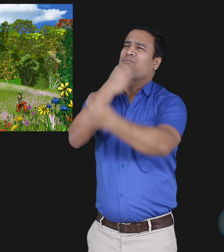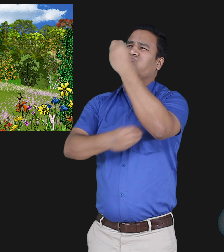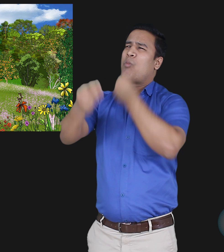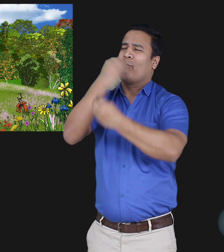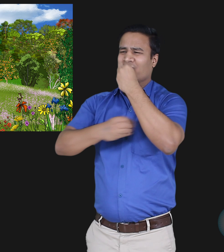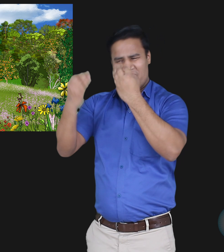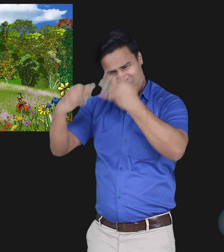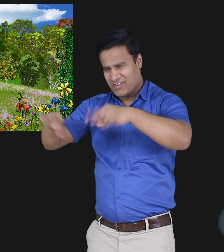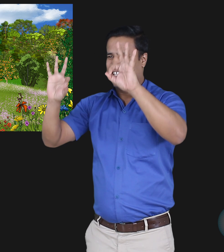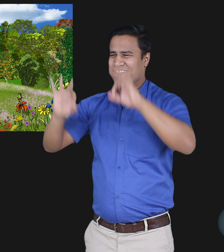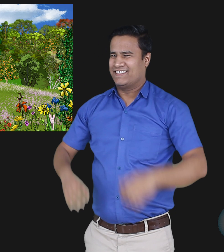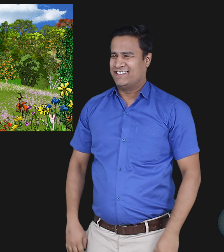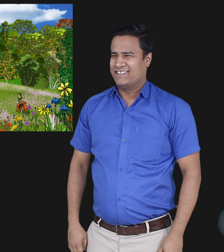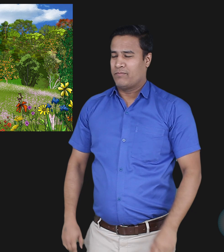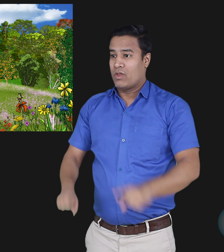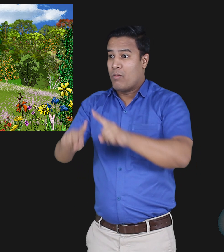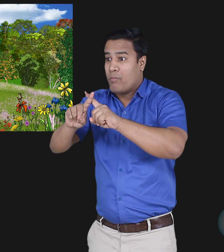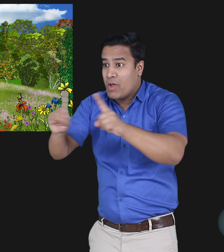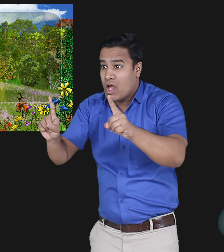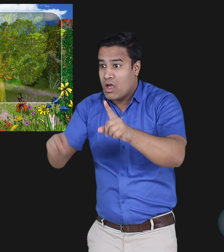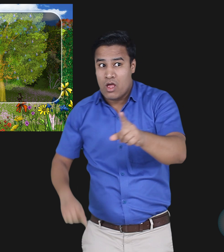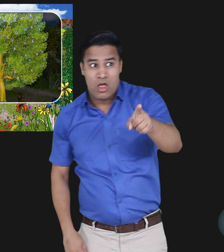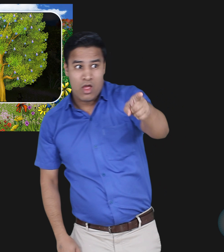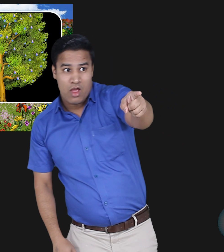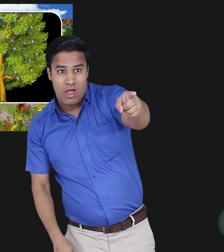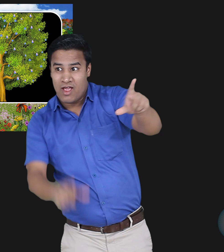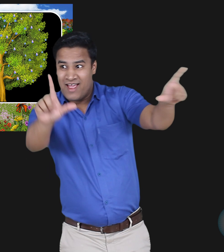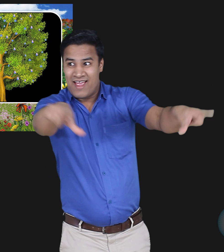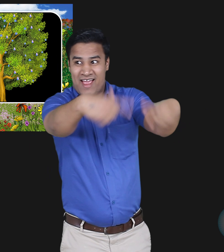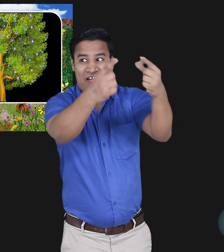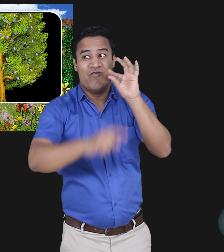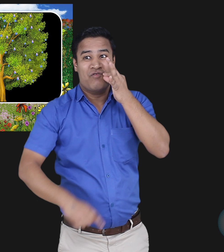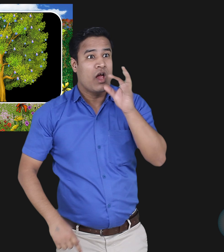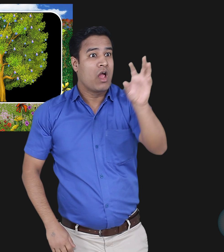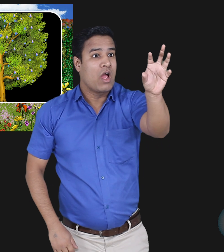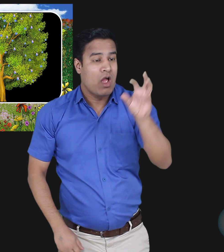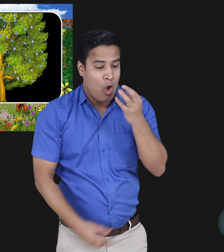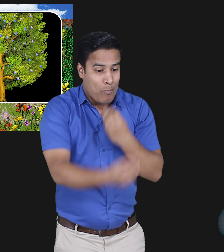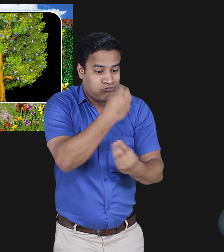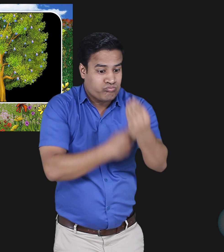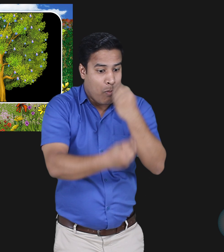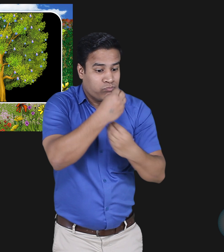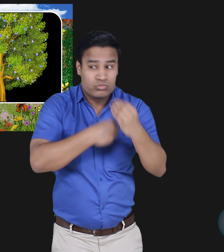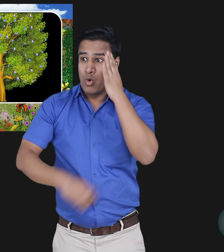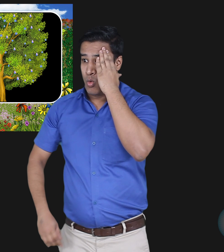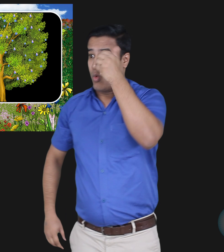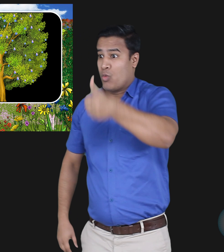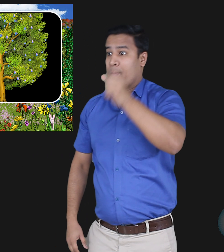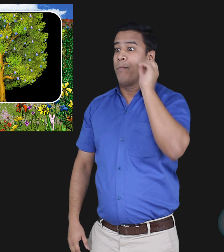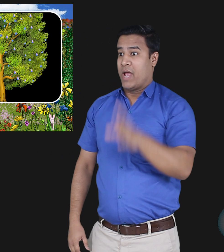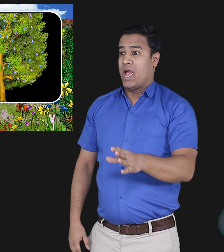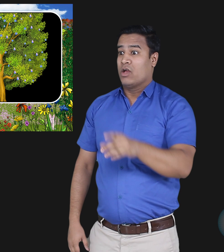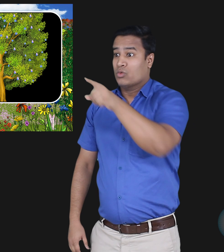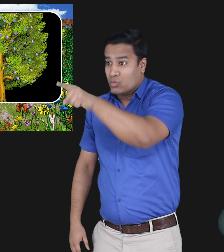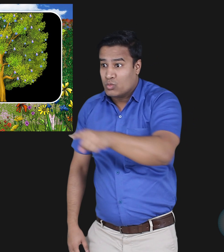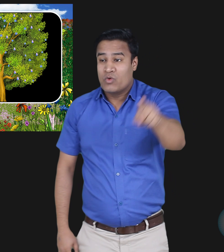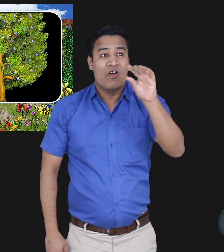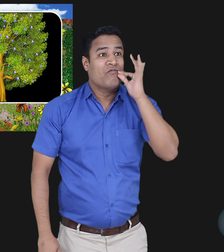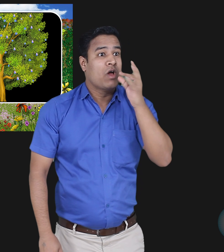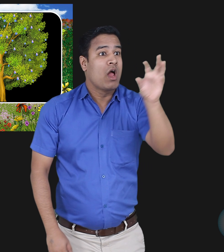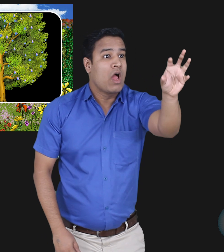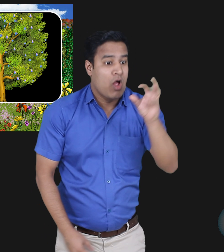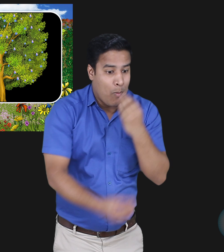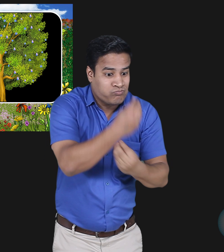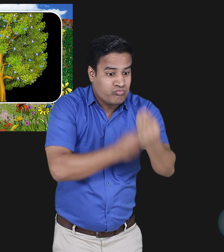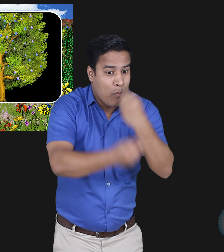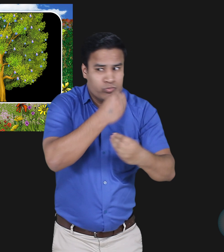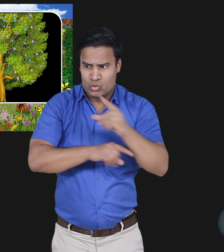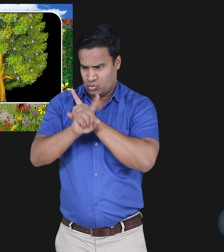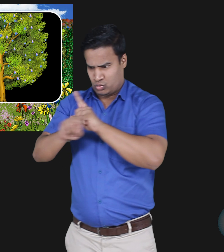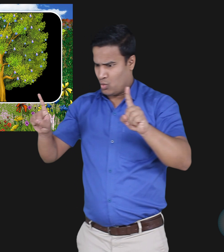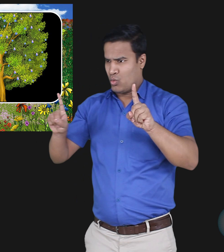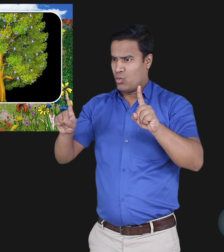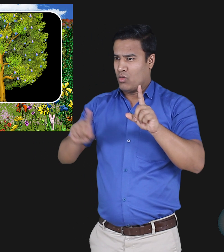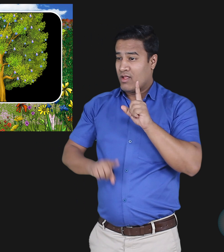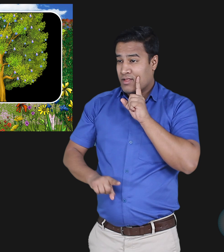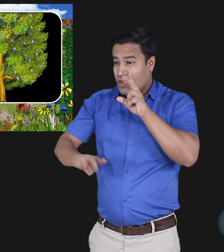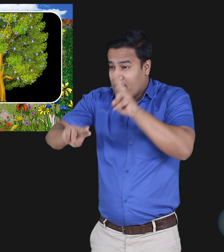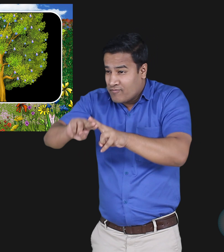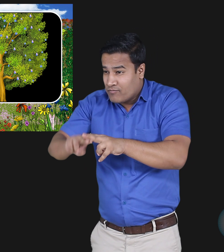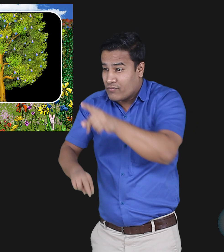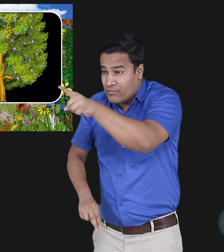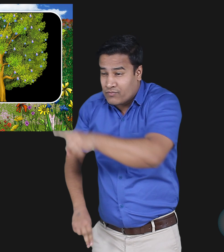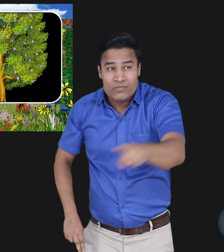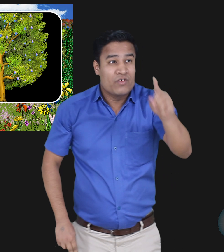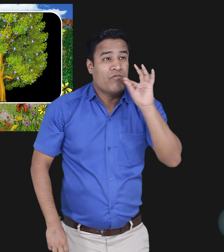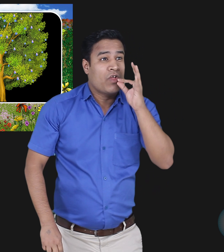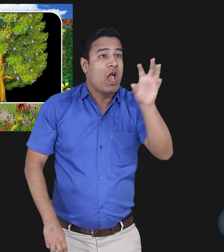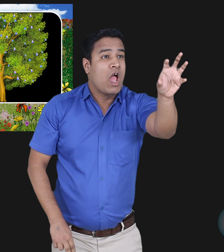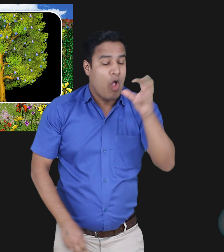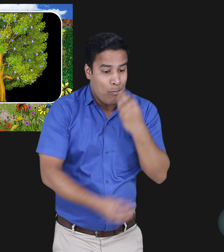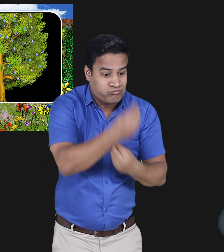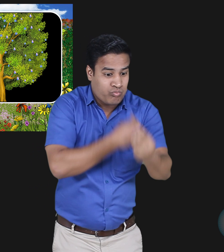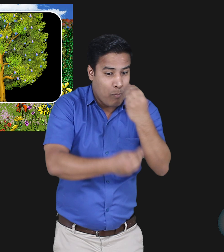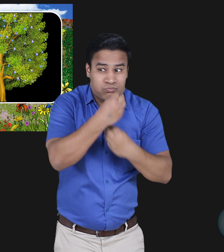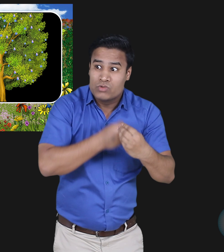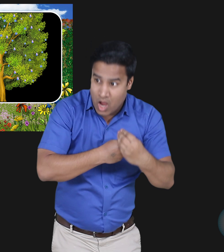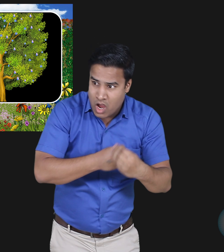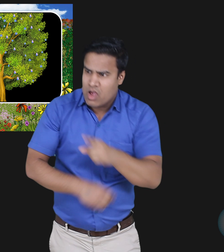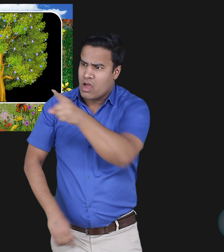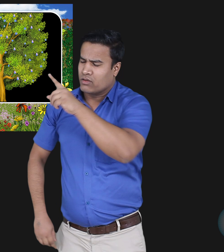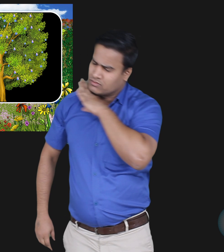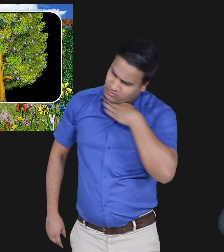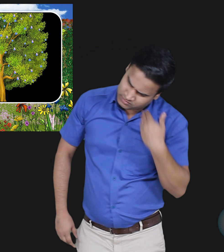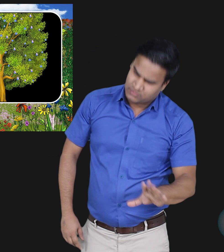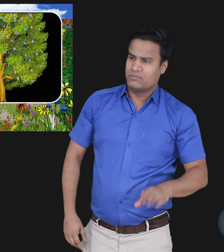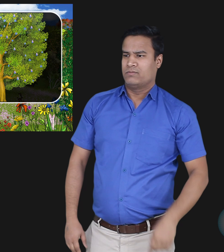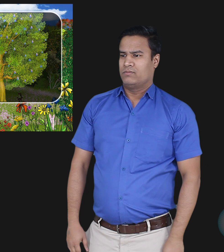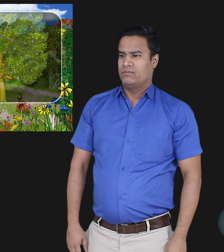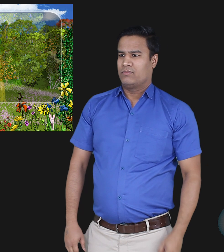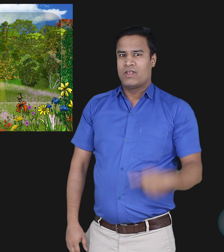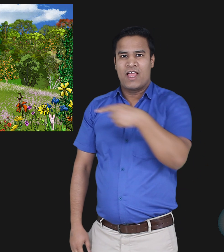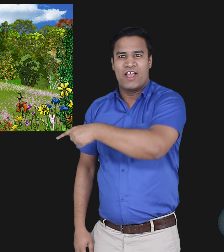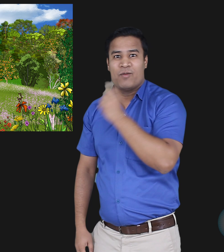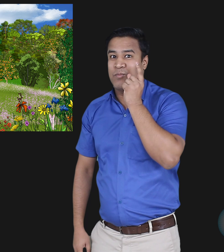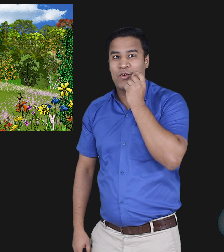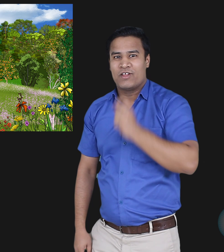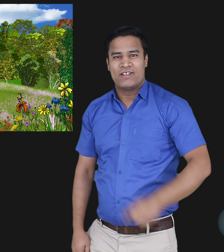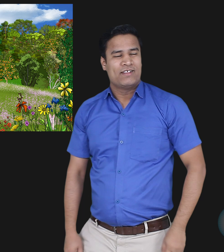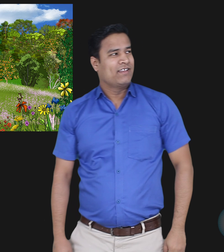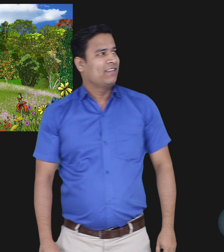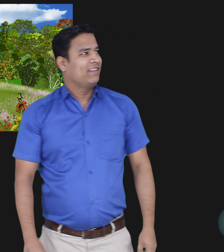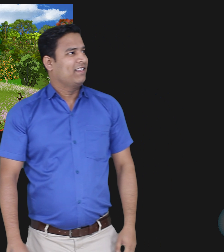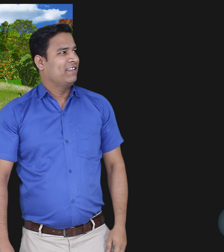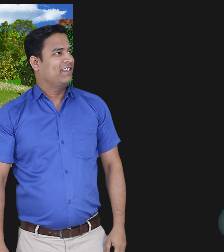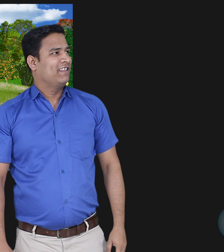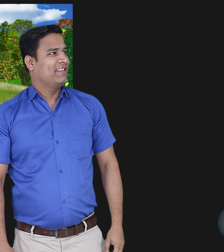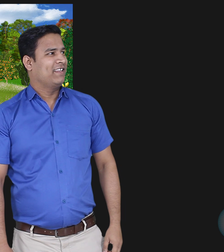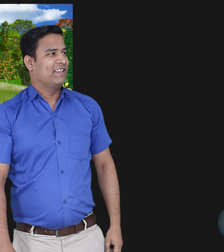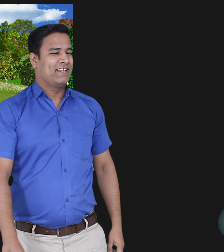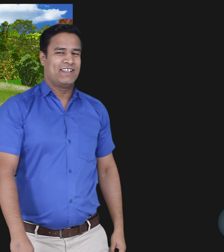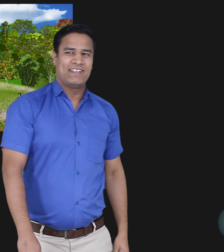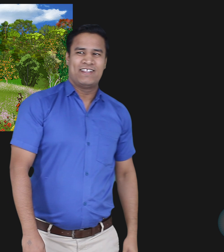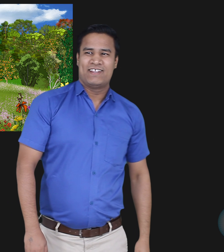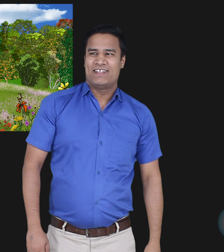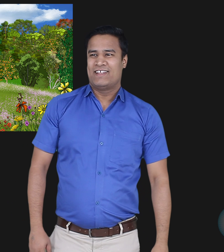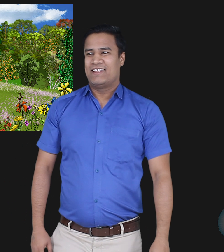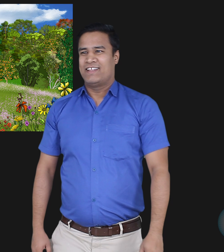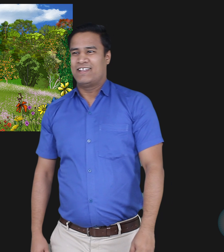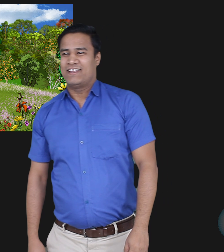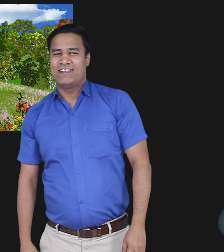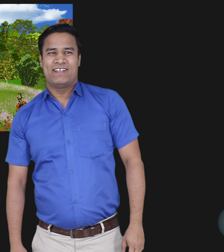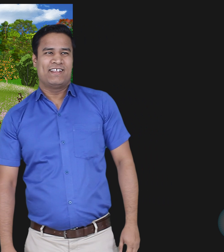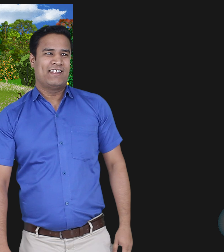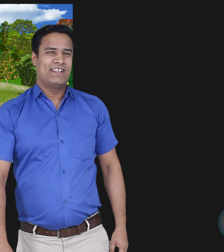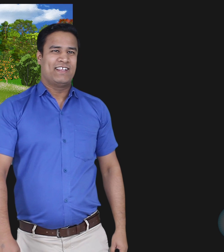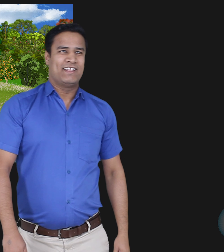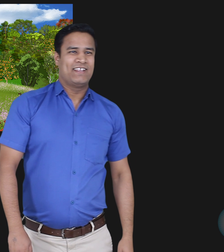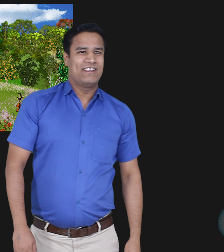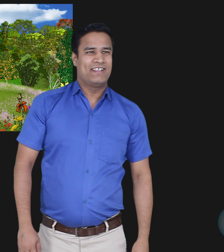And the LORD God commanded him, “You may eat freely from every tree of the garden, but you must not eat from the tree of the knowledge of good and evil; for in the day that you eat of it, you will surely die.”